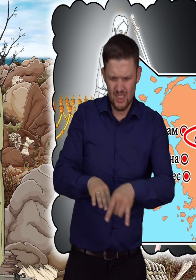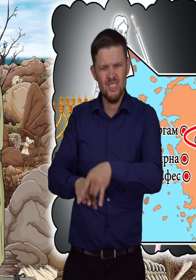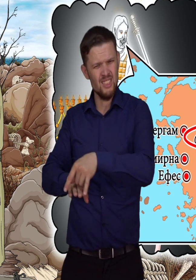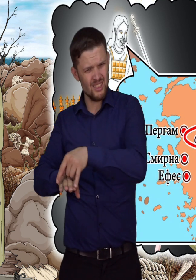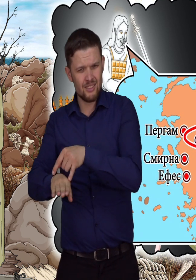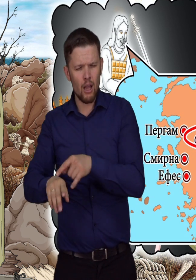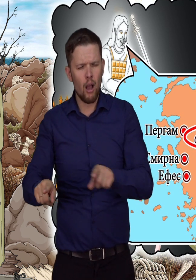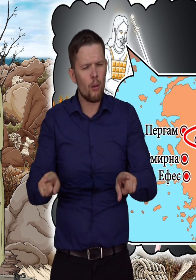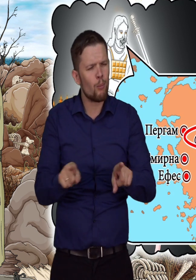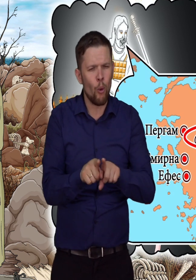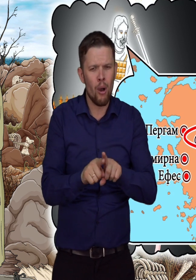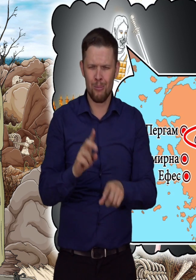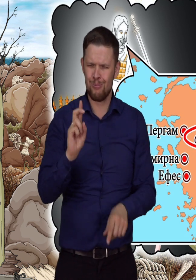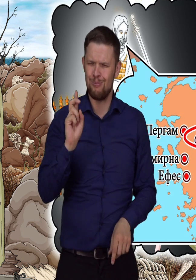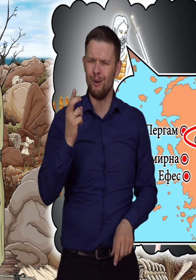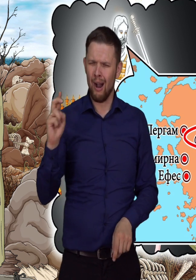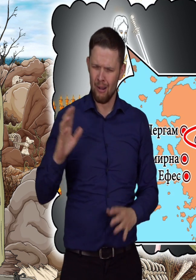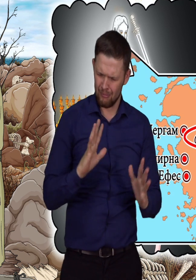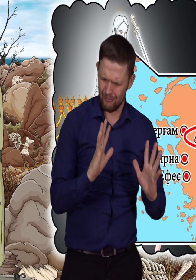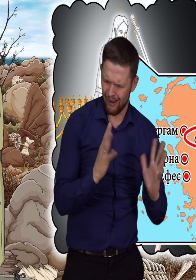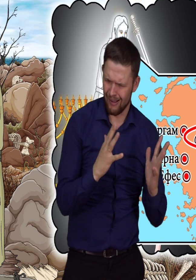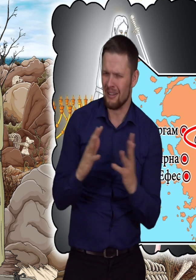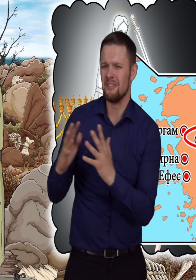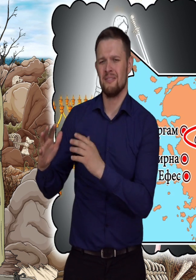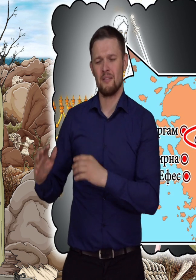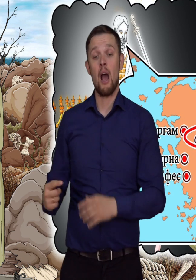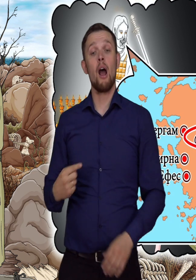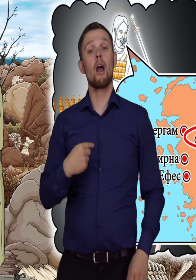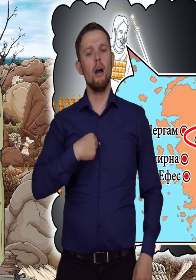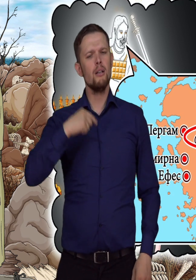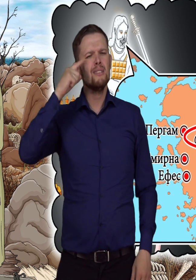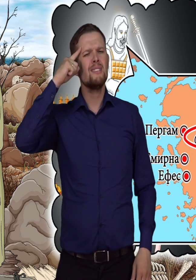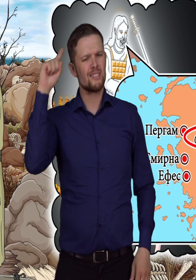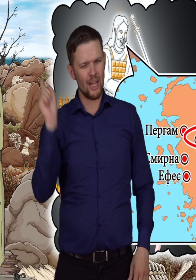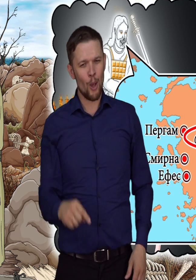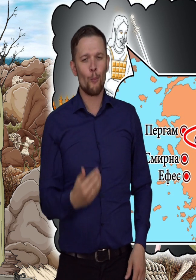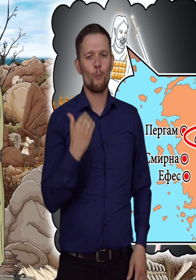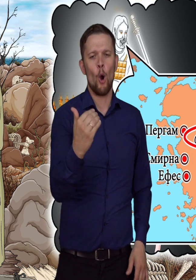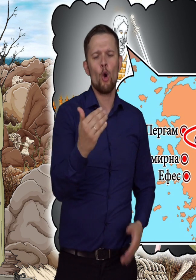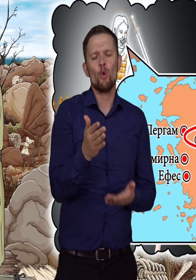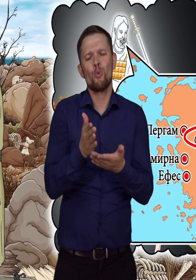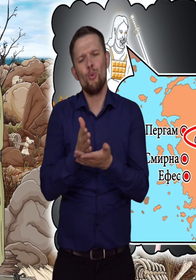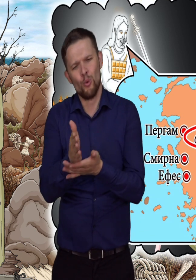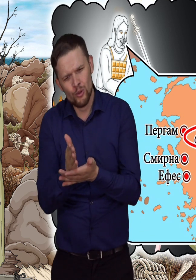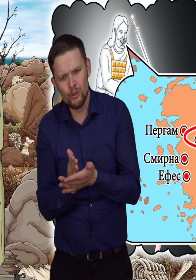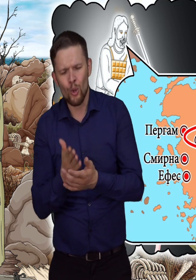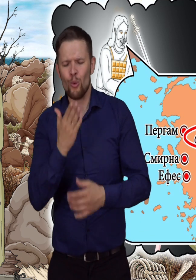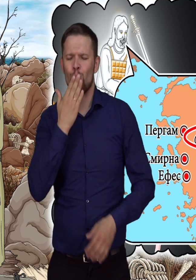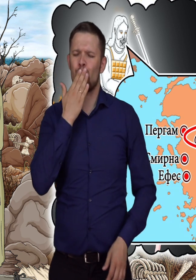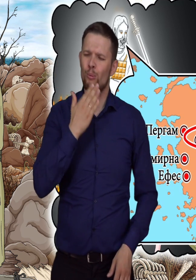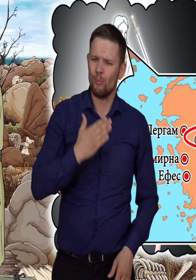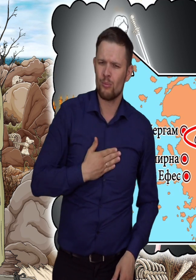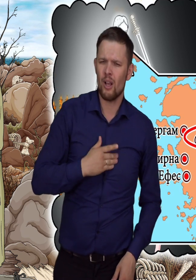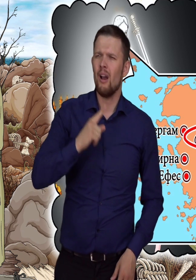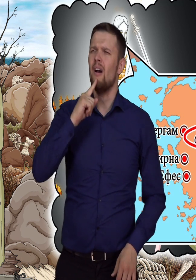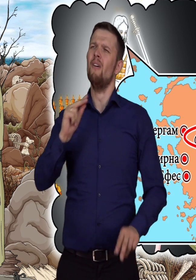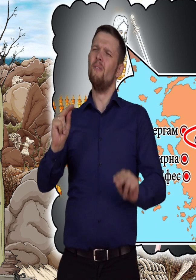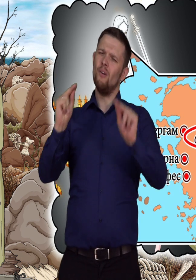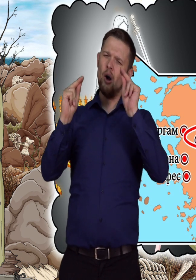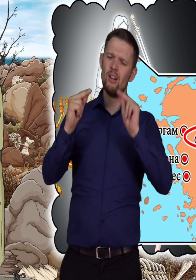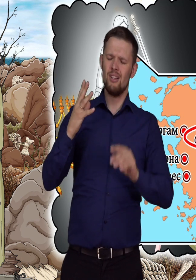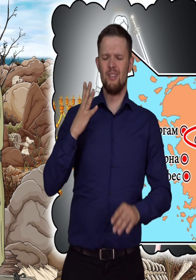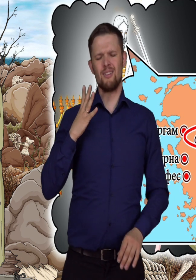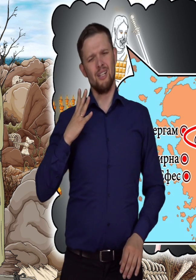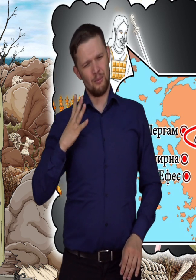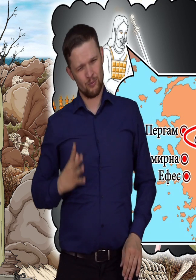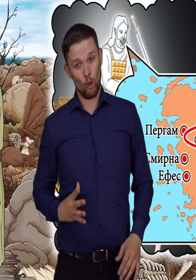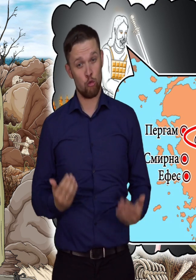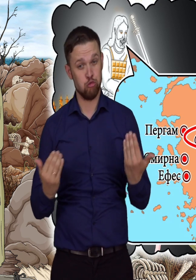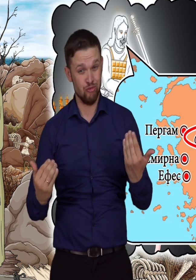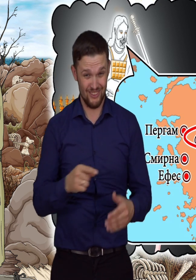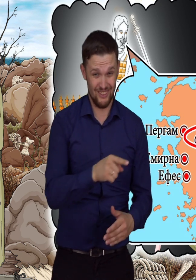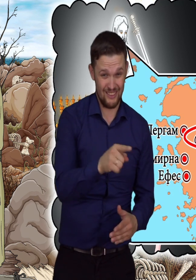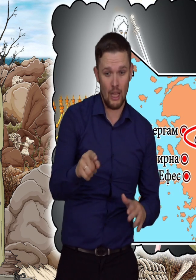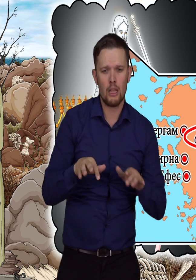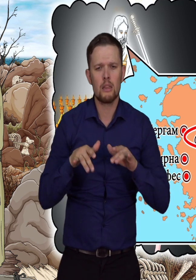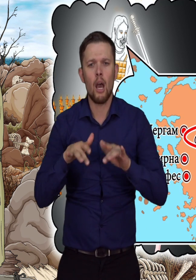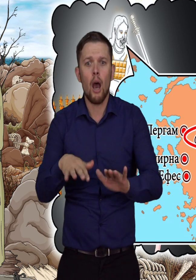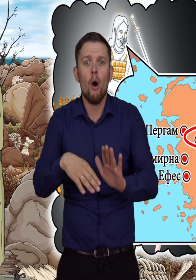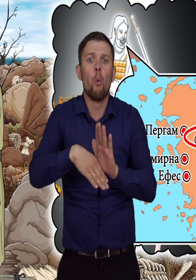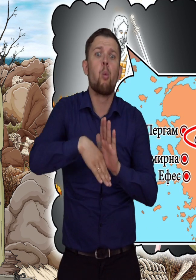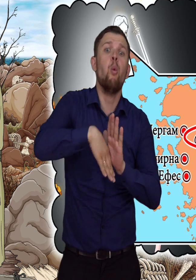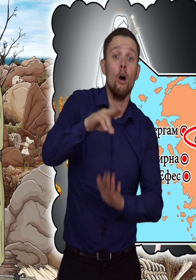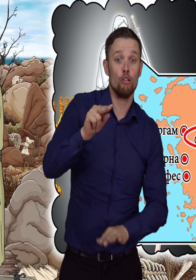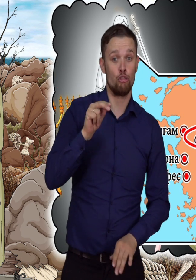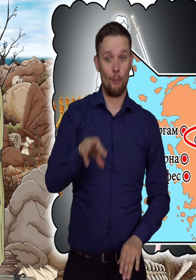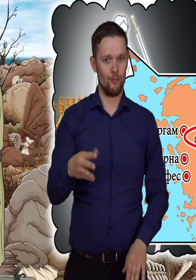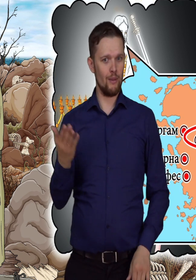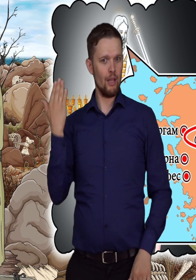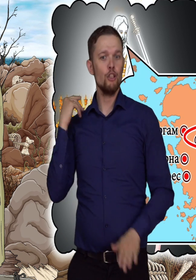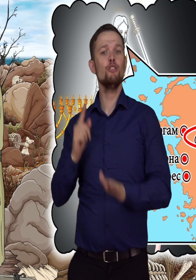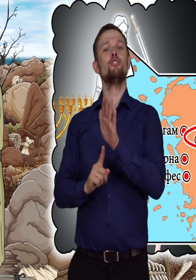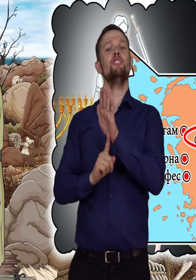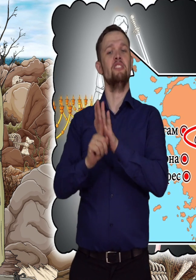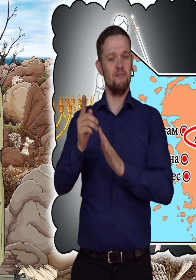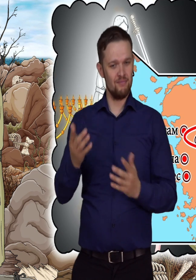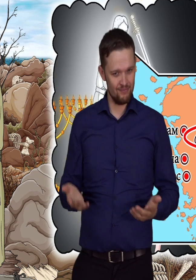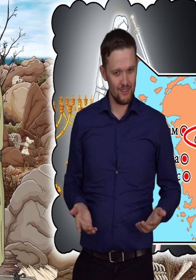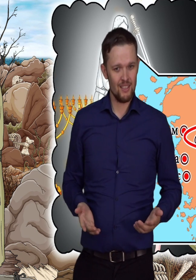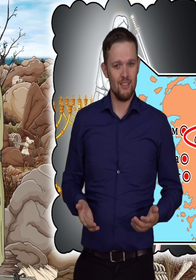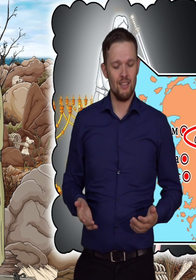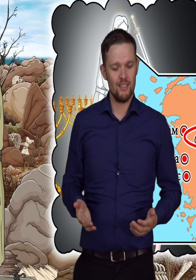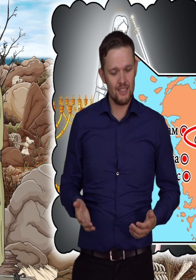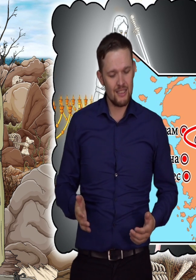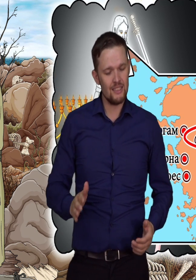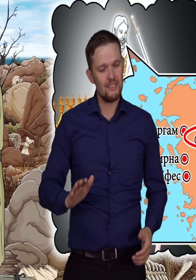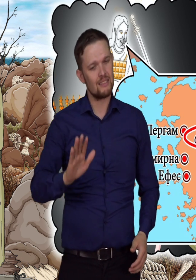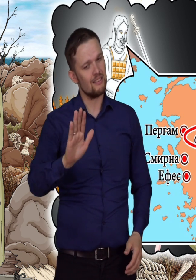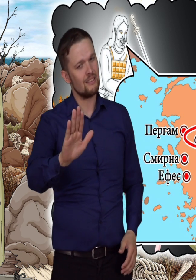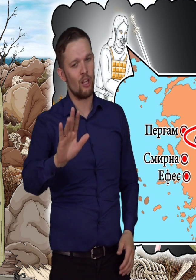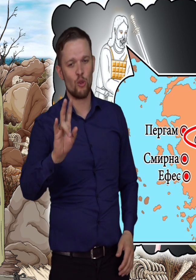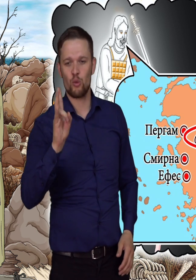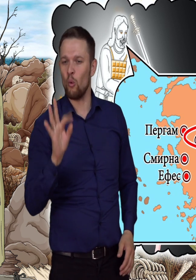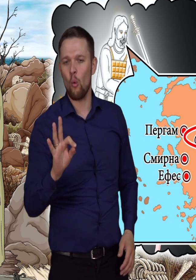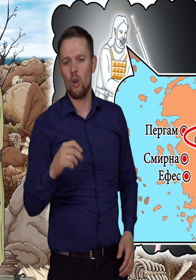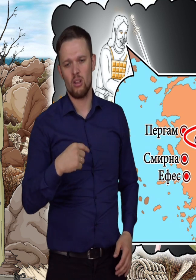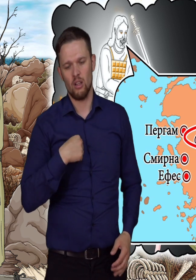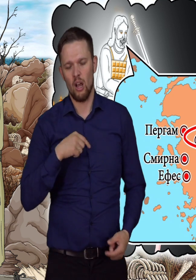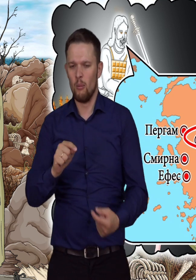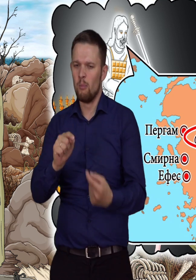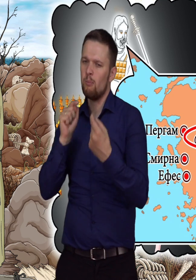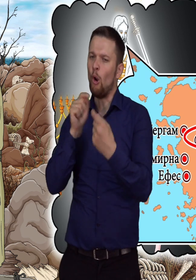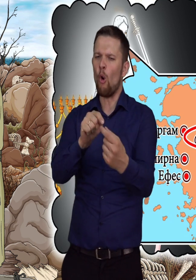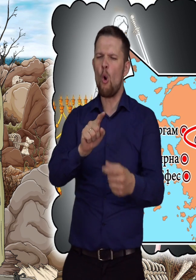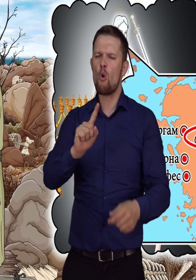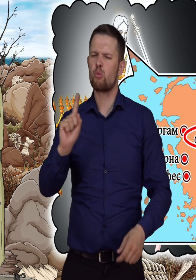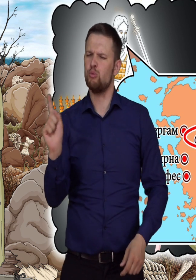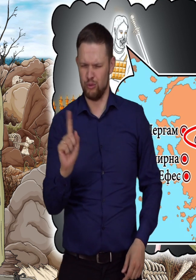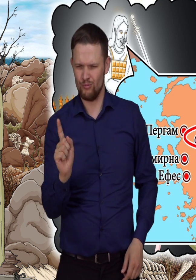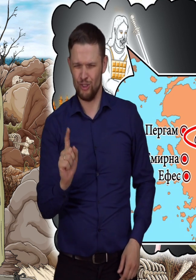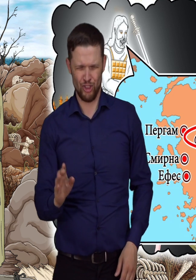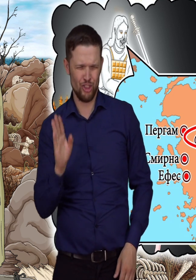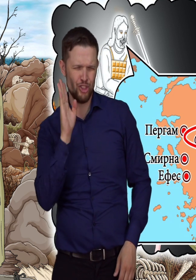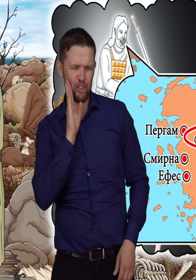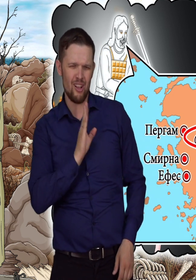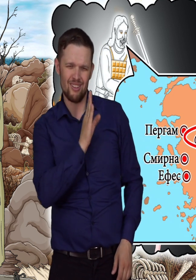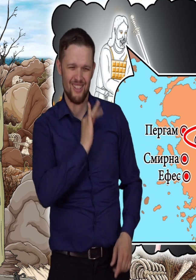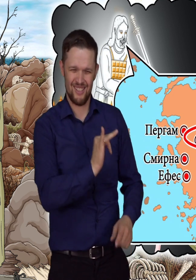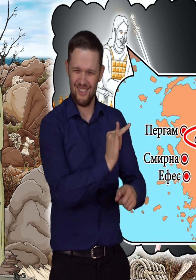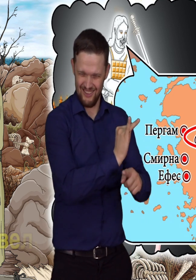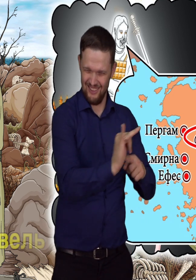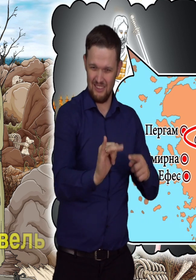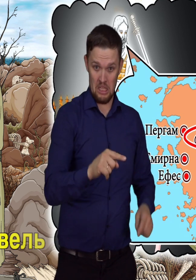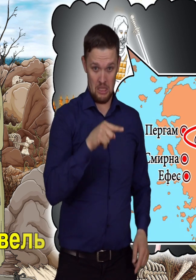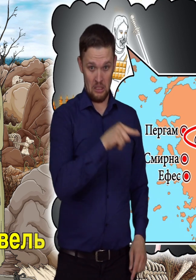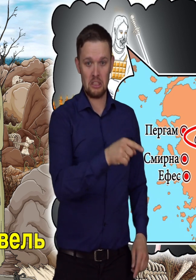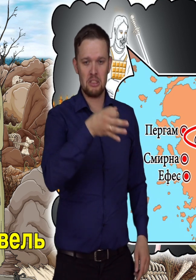I know your deeds—your love, your faith, your service, your perseverance—and your latter deeds are greater than your first.